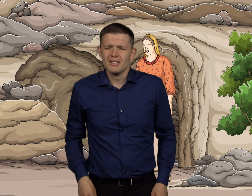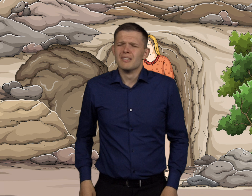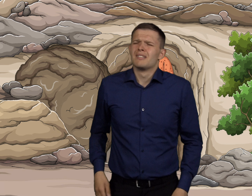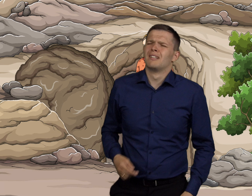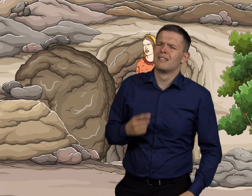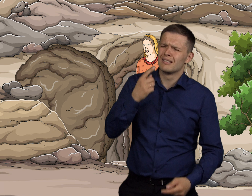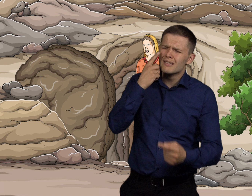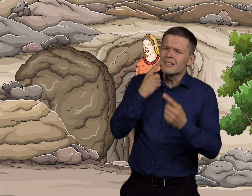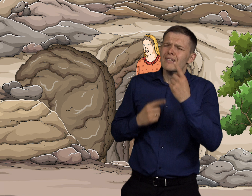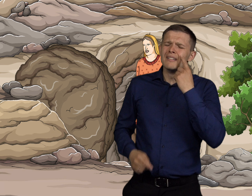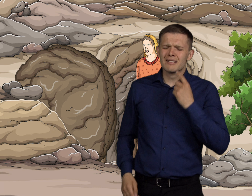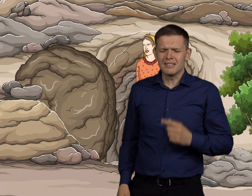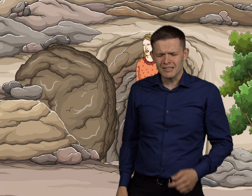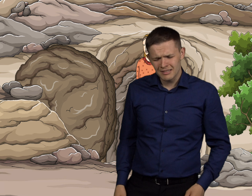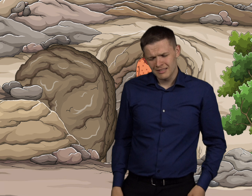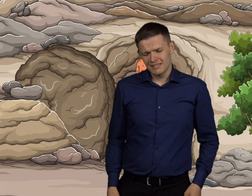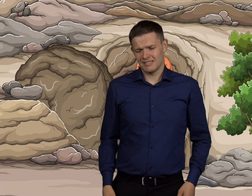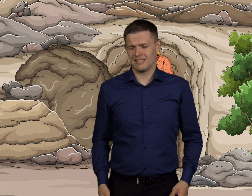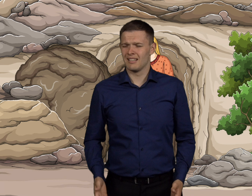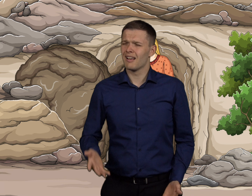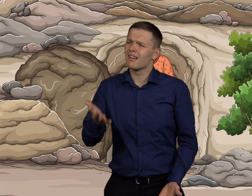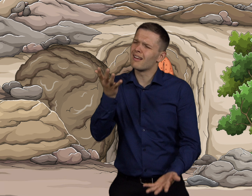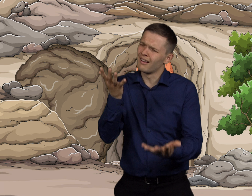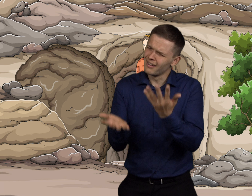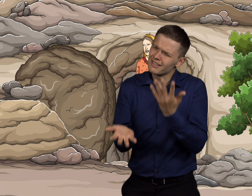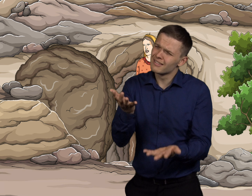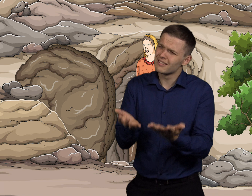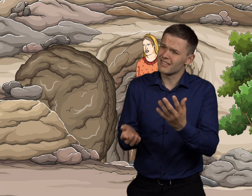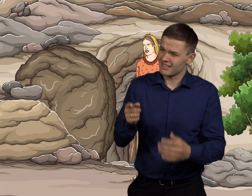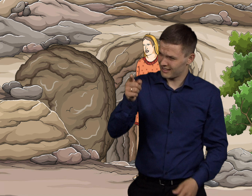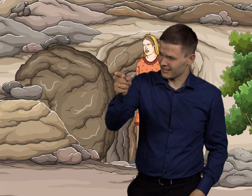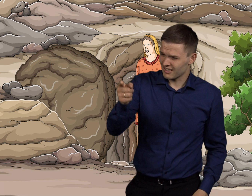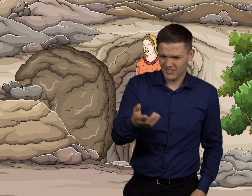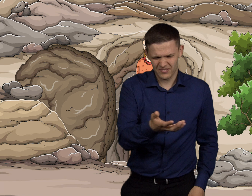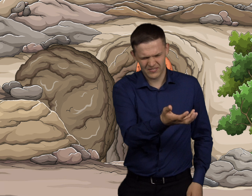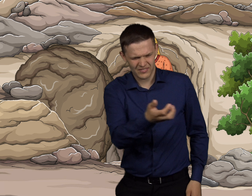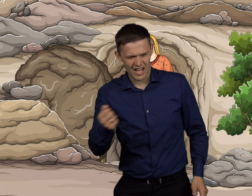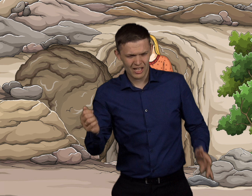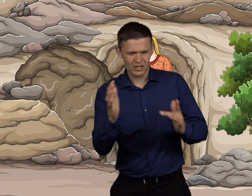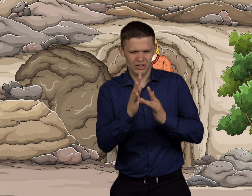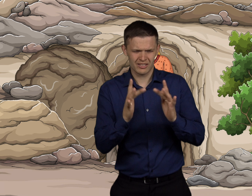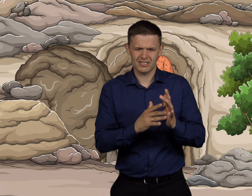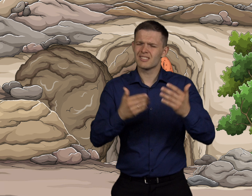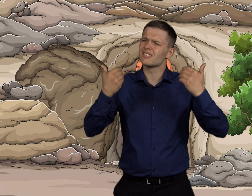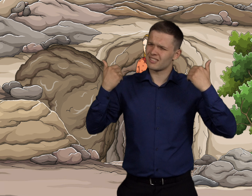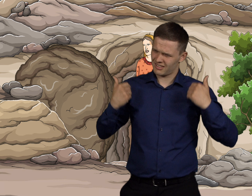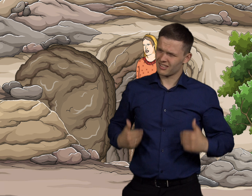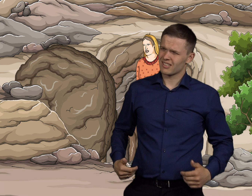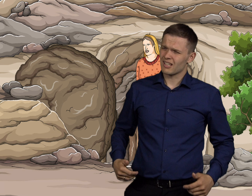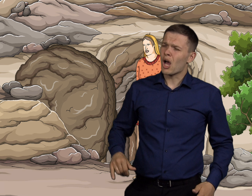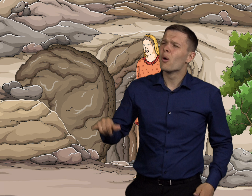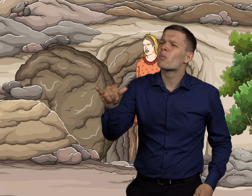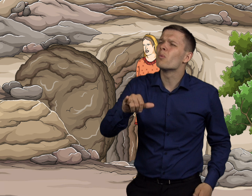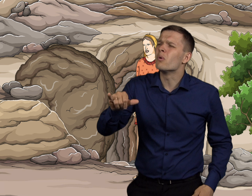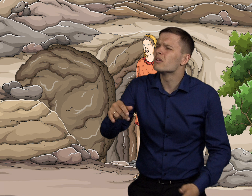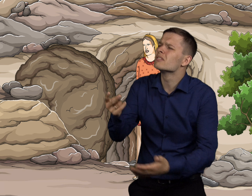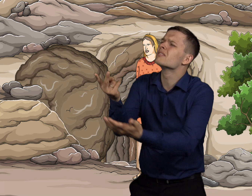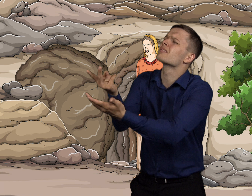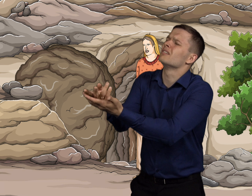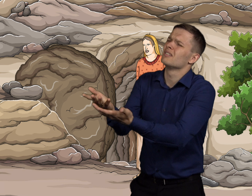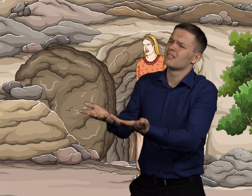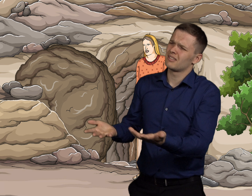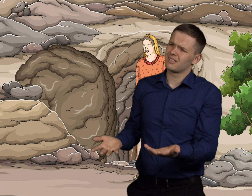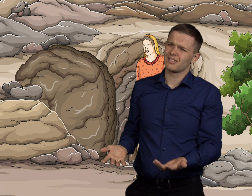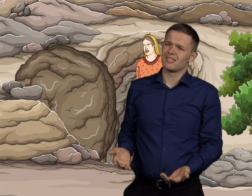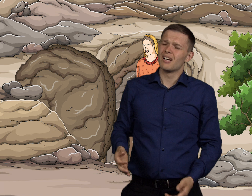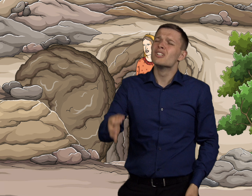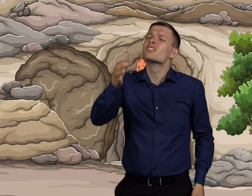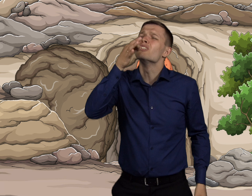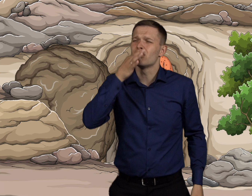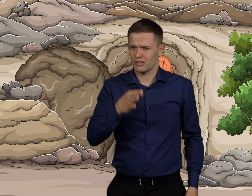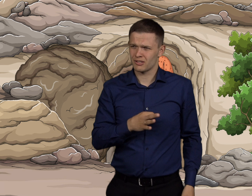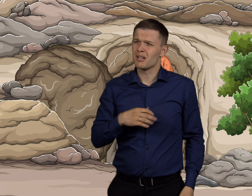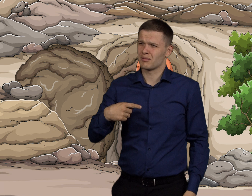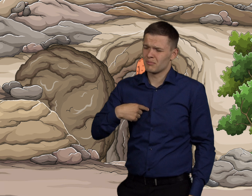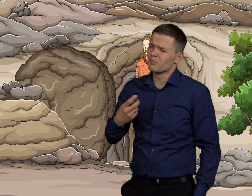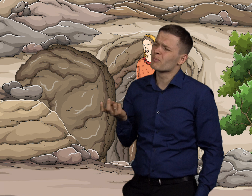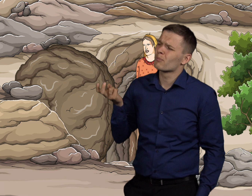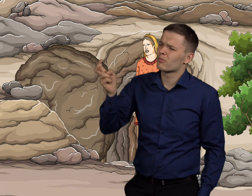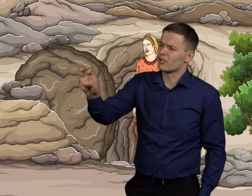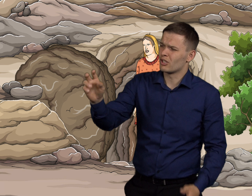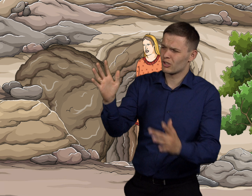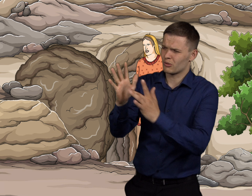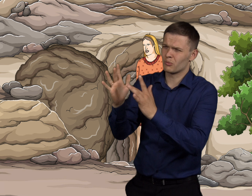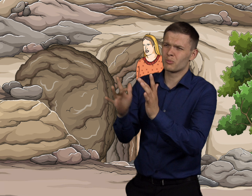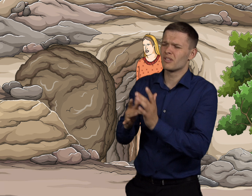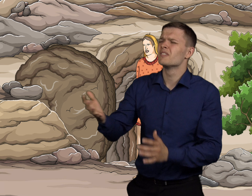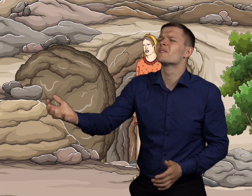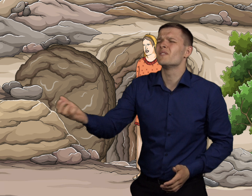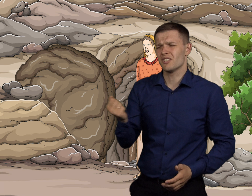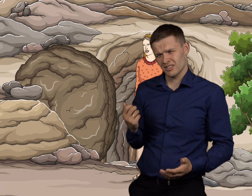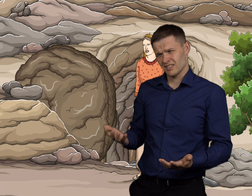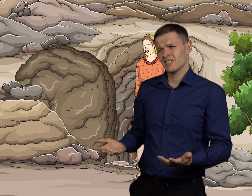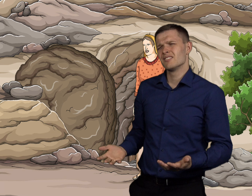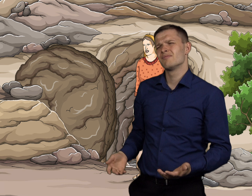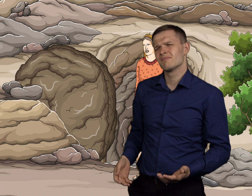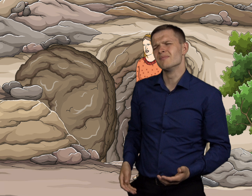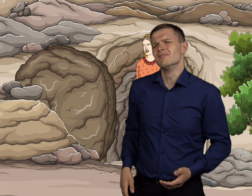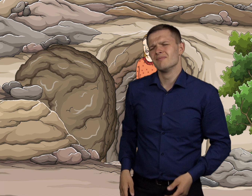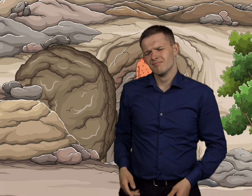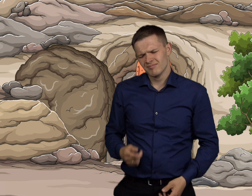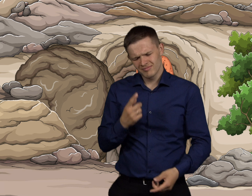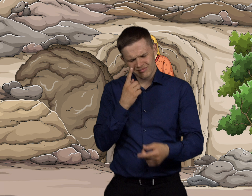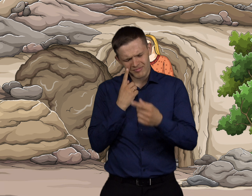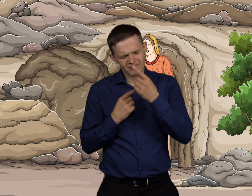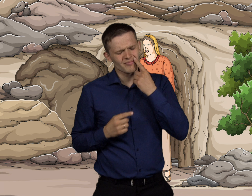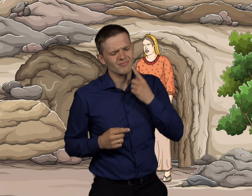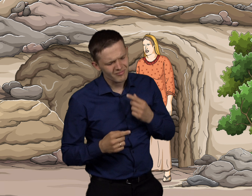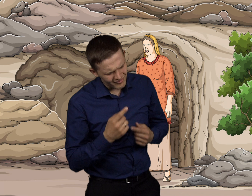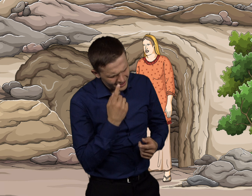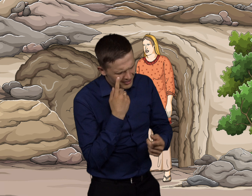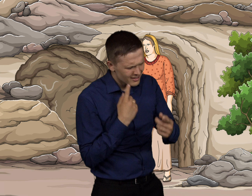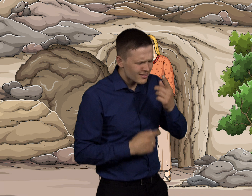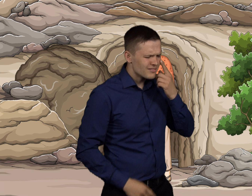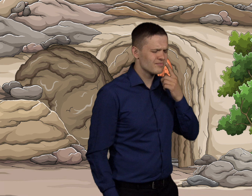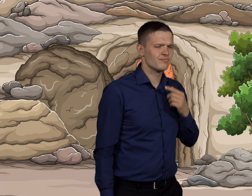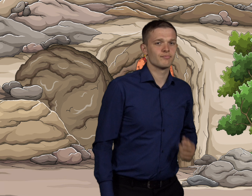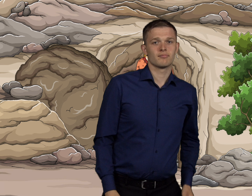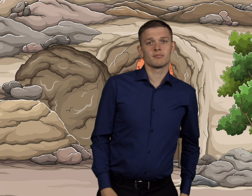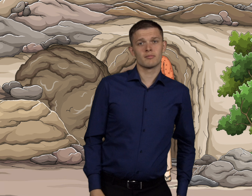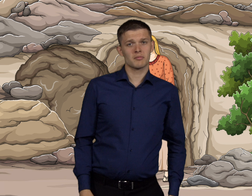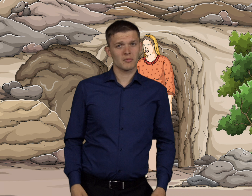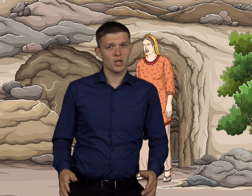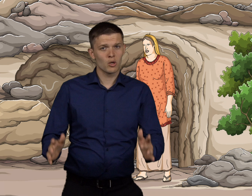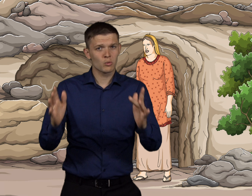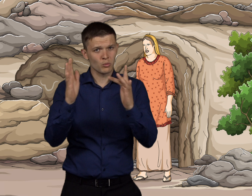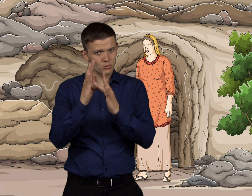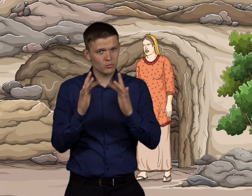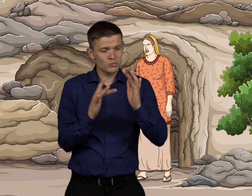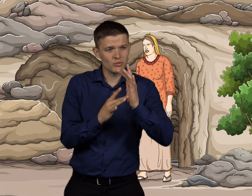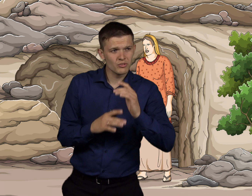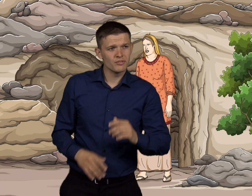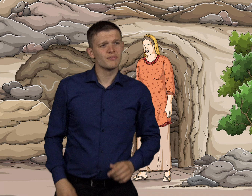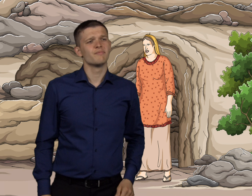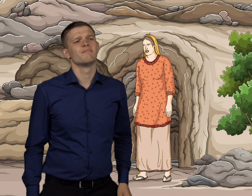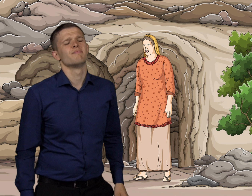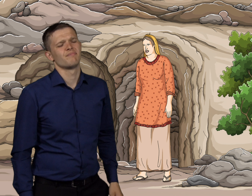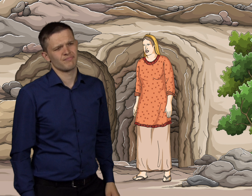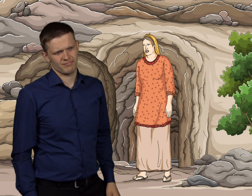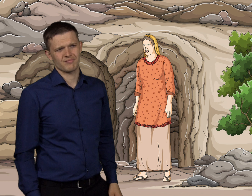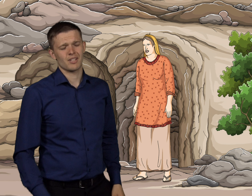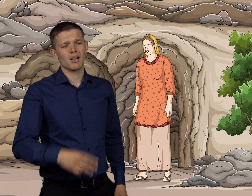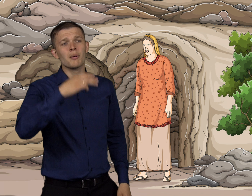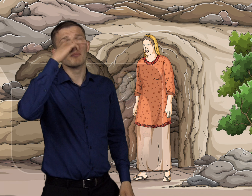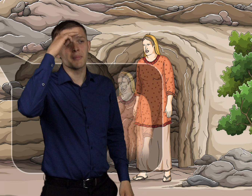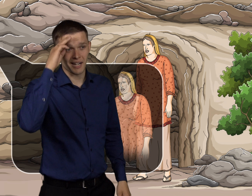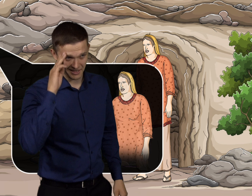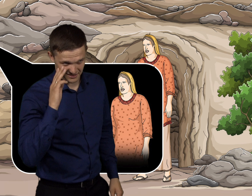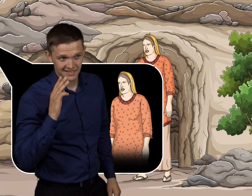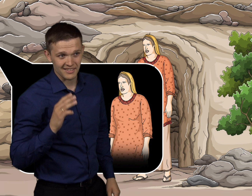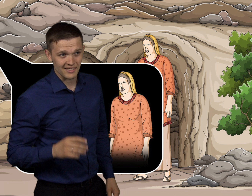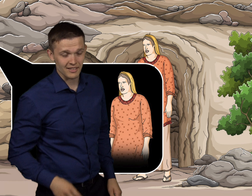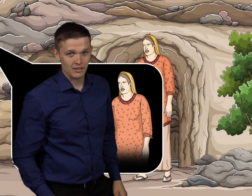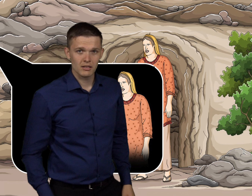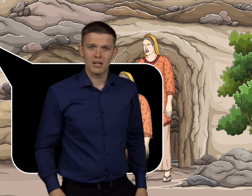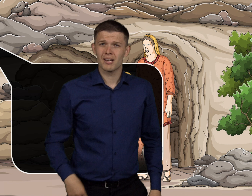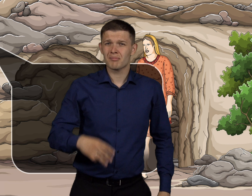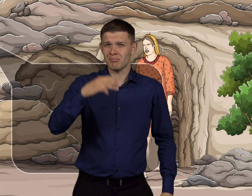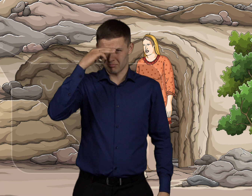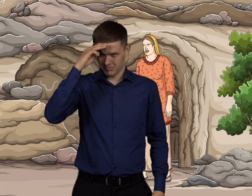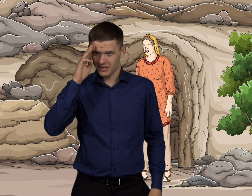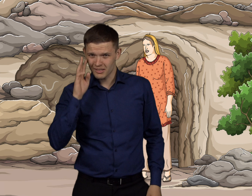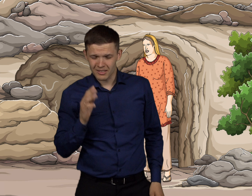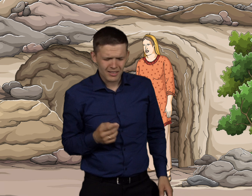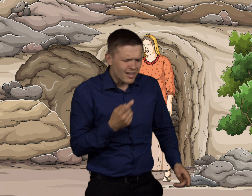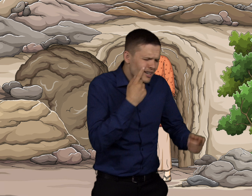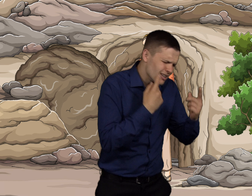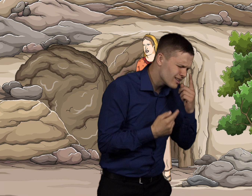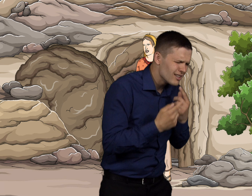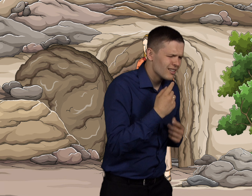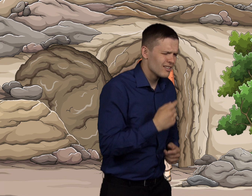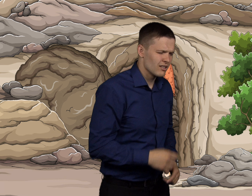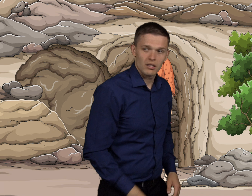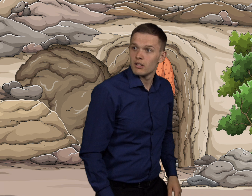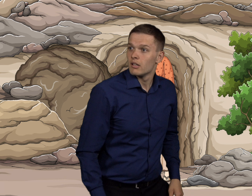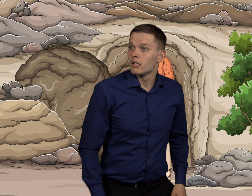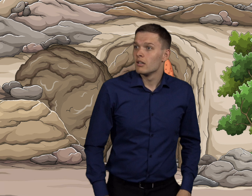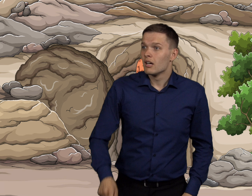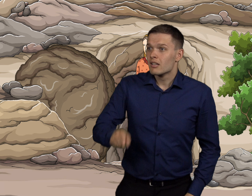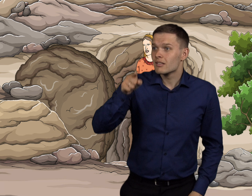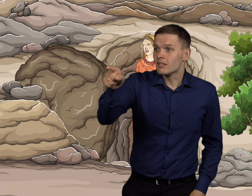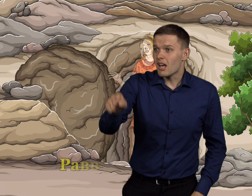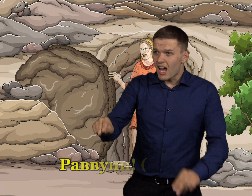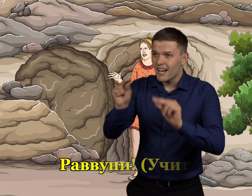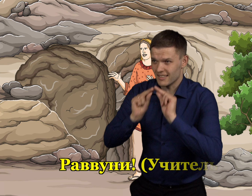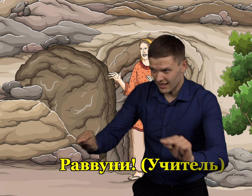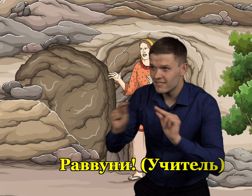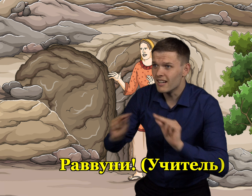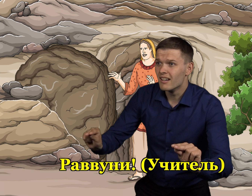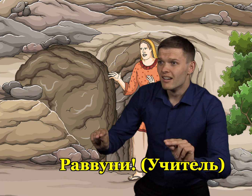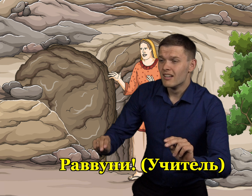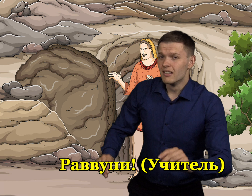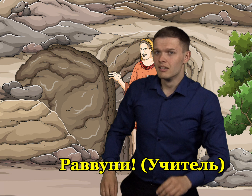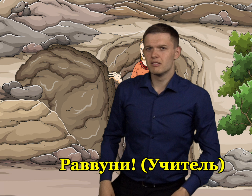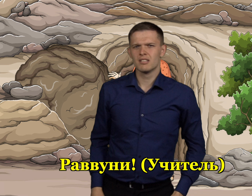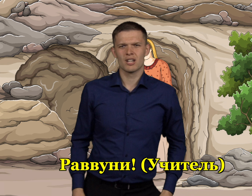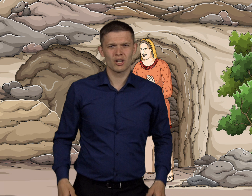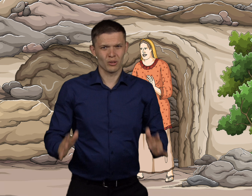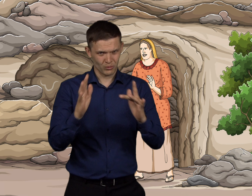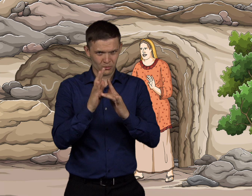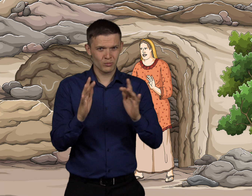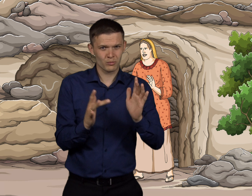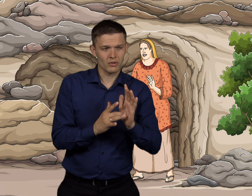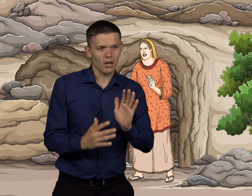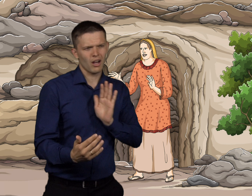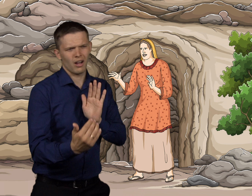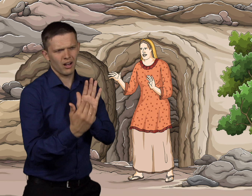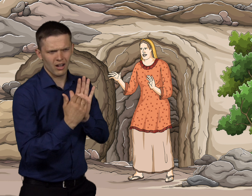Thinking He was the gardener, she said, “Sir, if you have carried Him off, tell me where you have put Him, and I will get Him.”